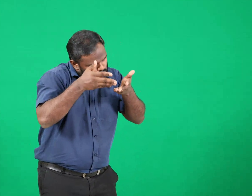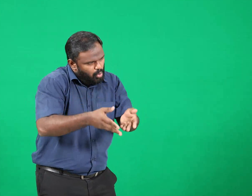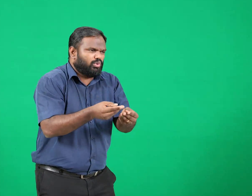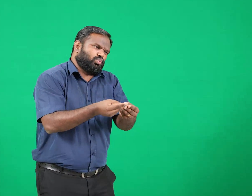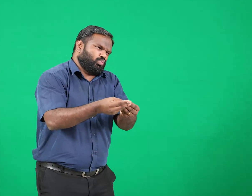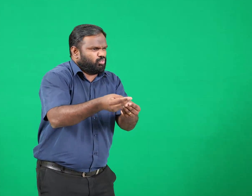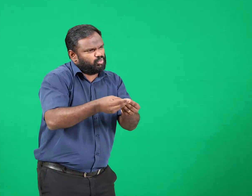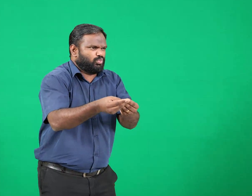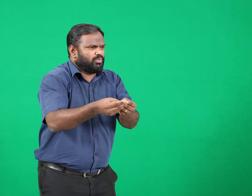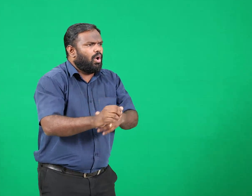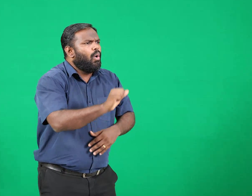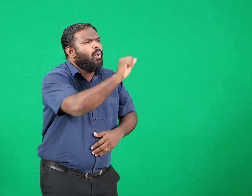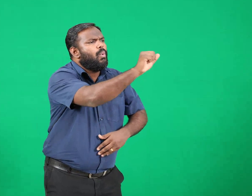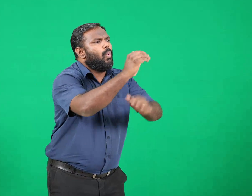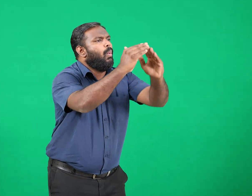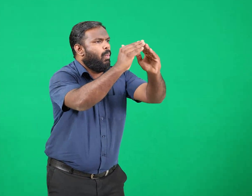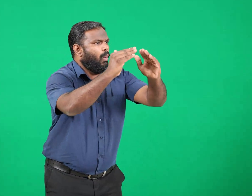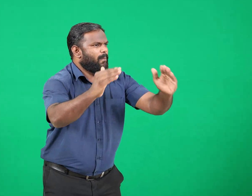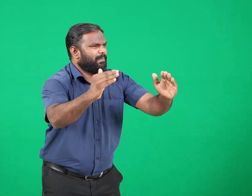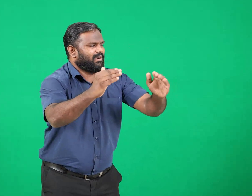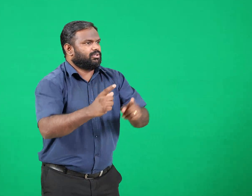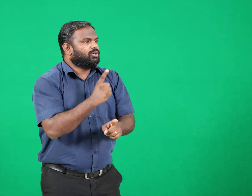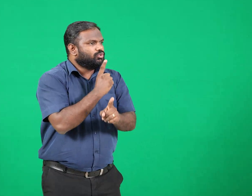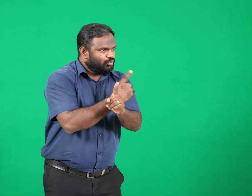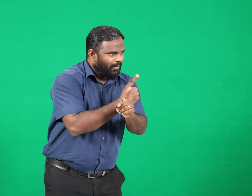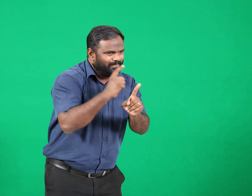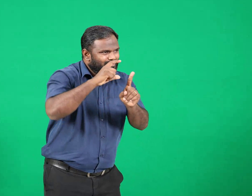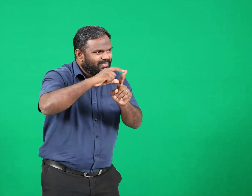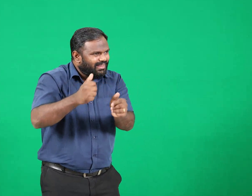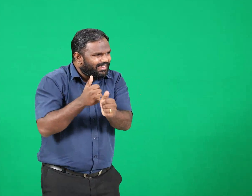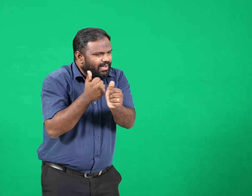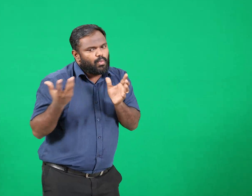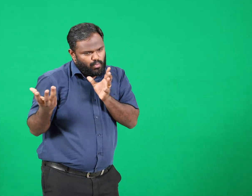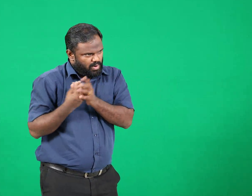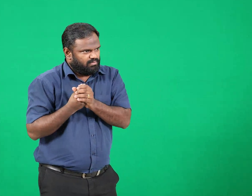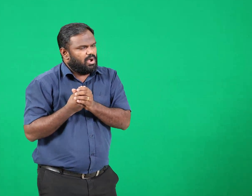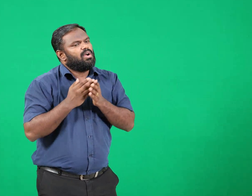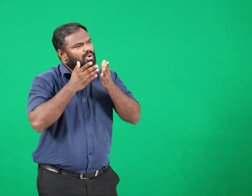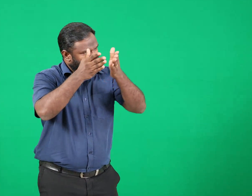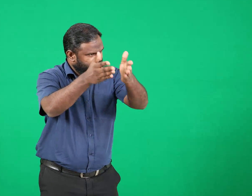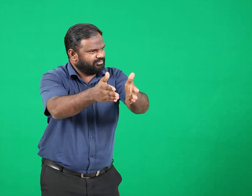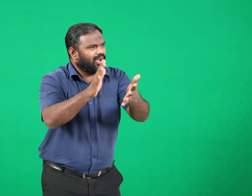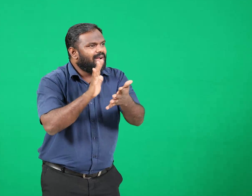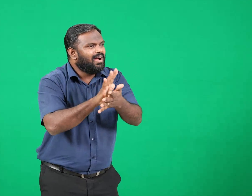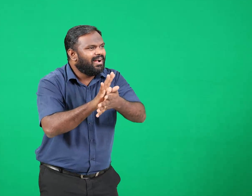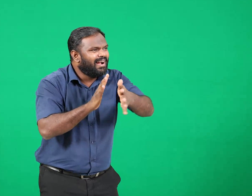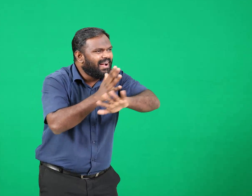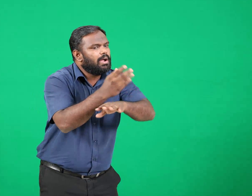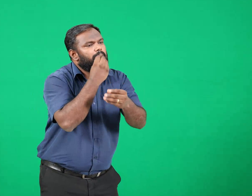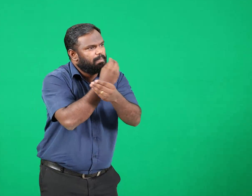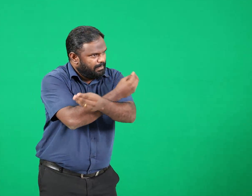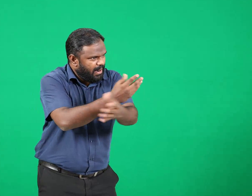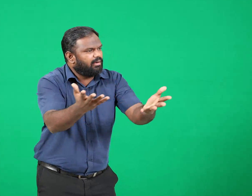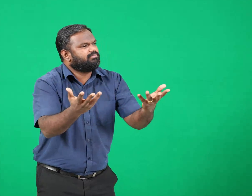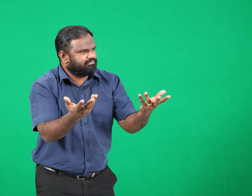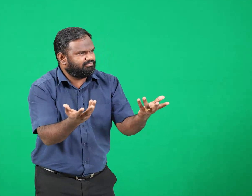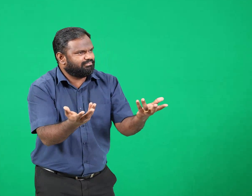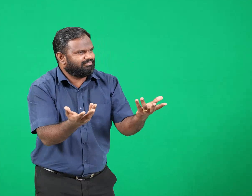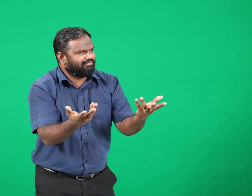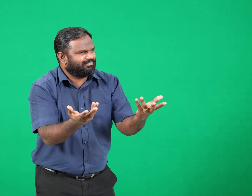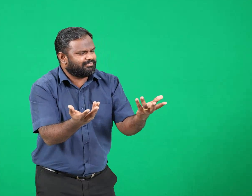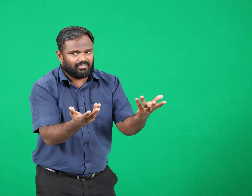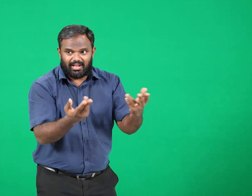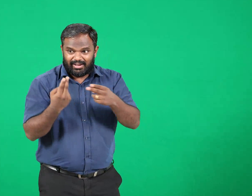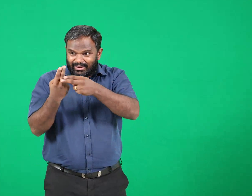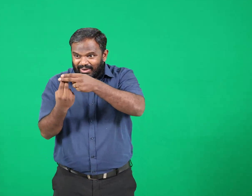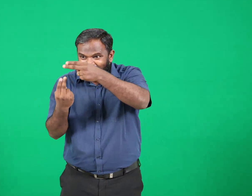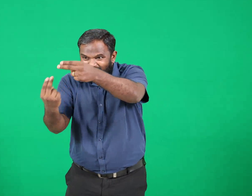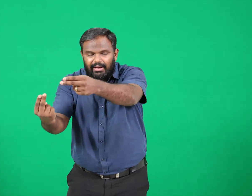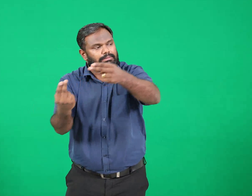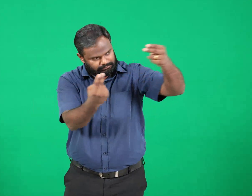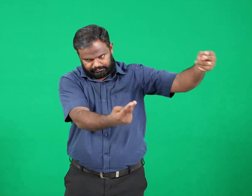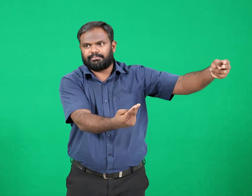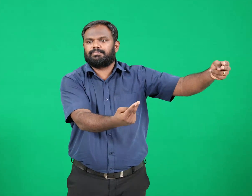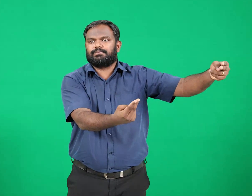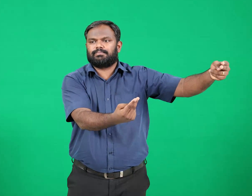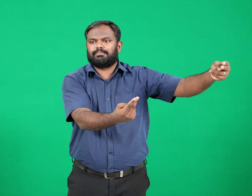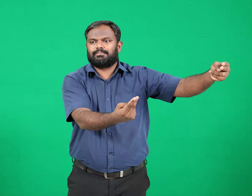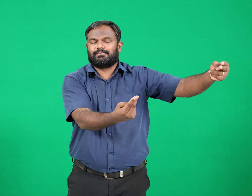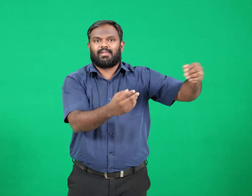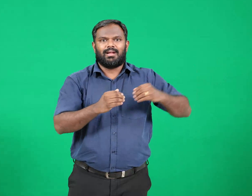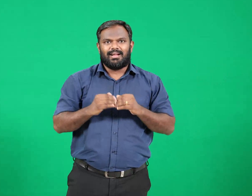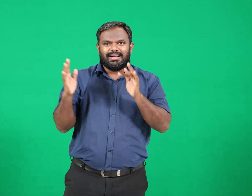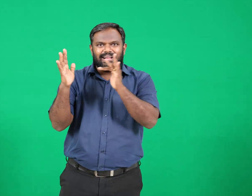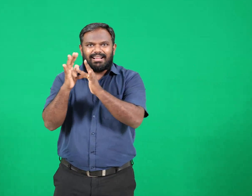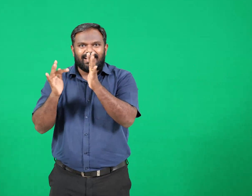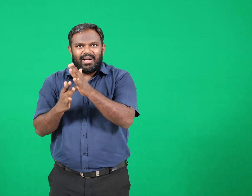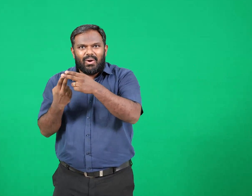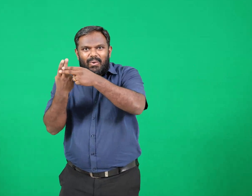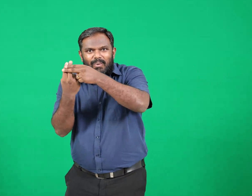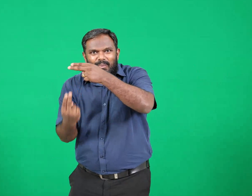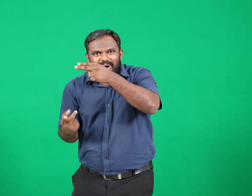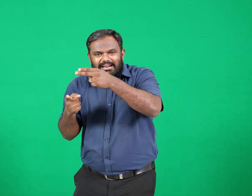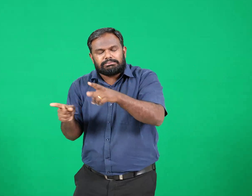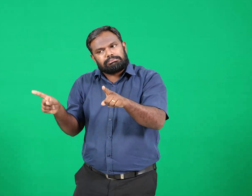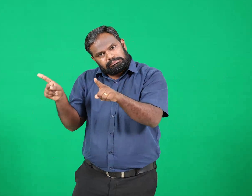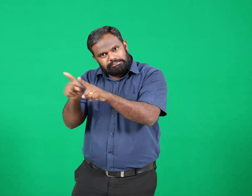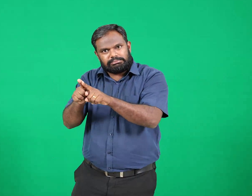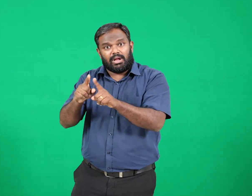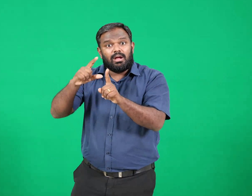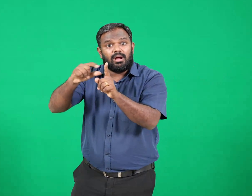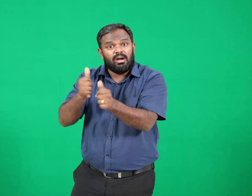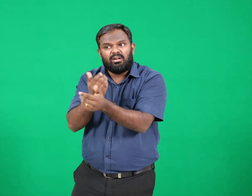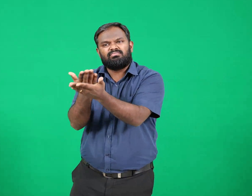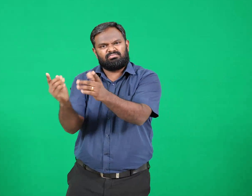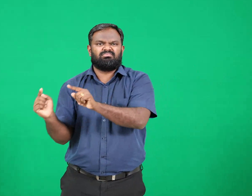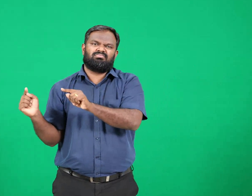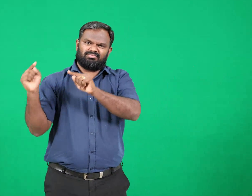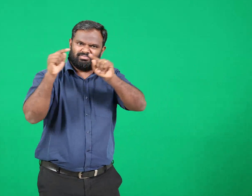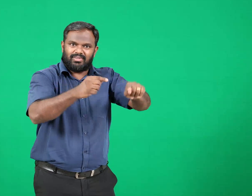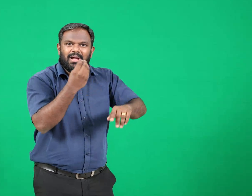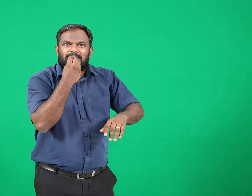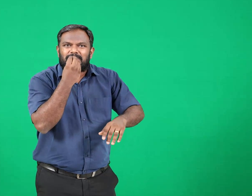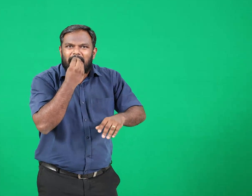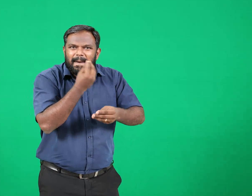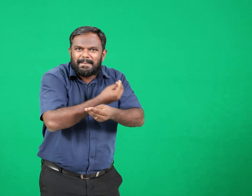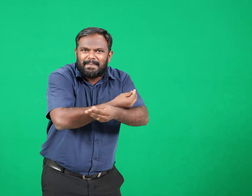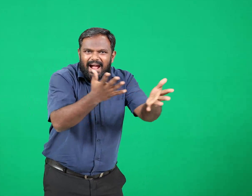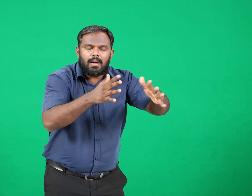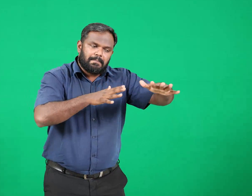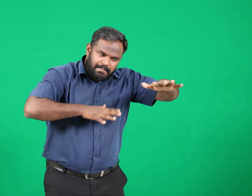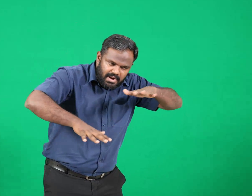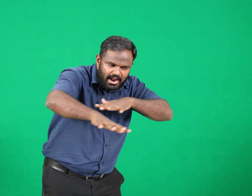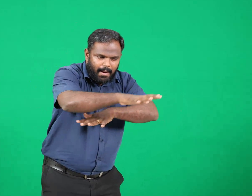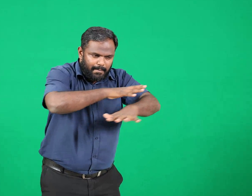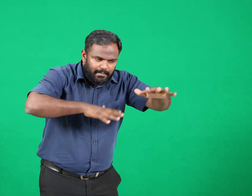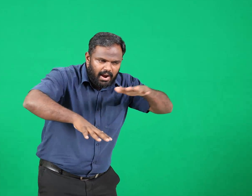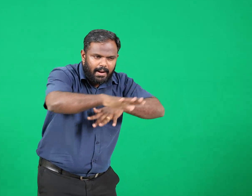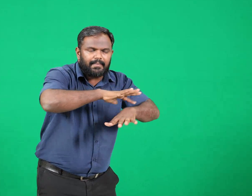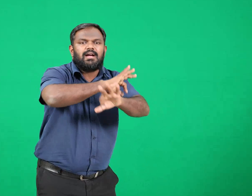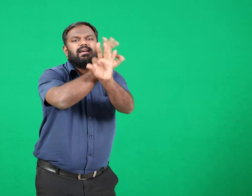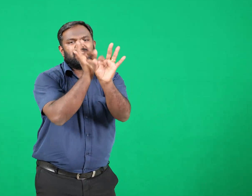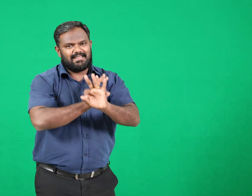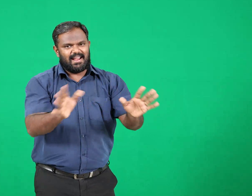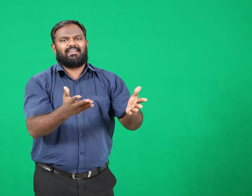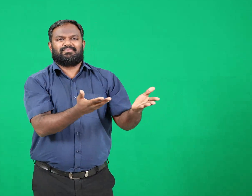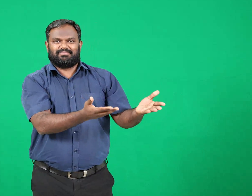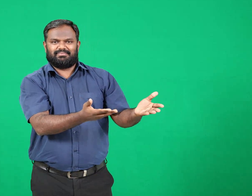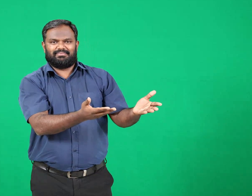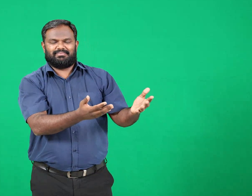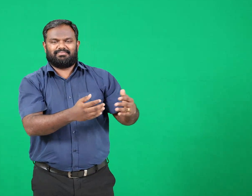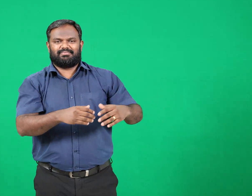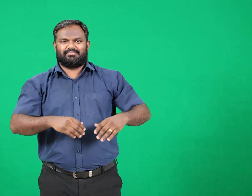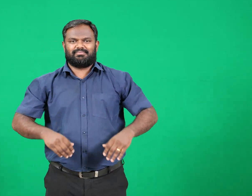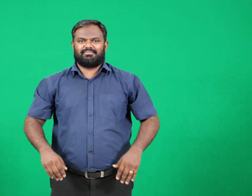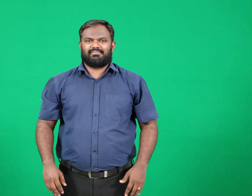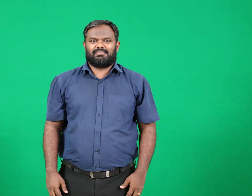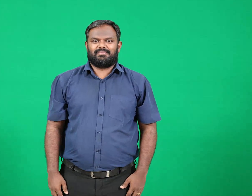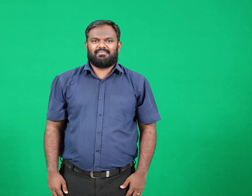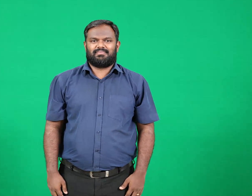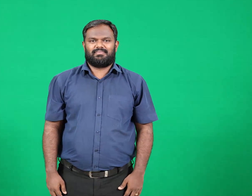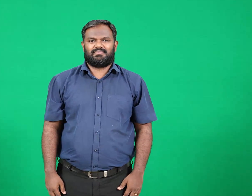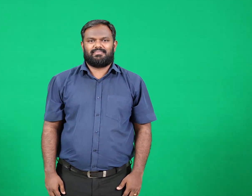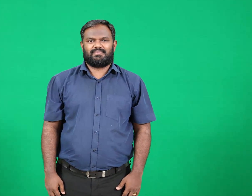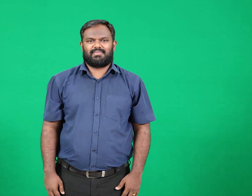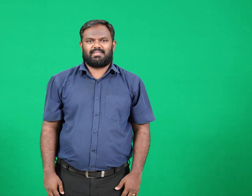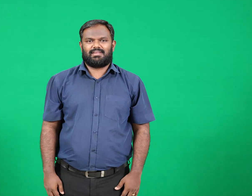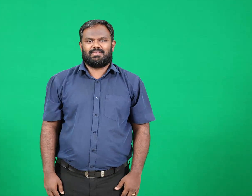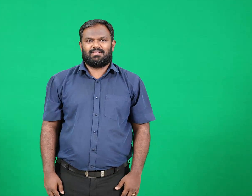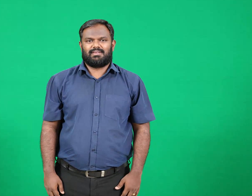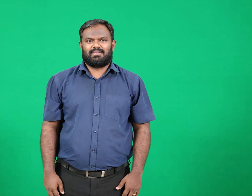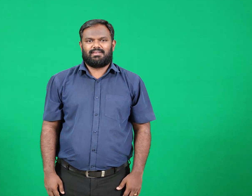I will keep the Passover with My disciples at your house.'" So the disciples did as Jesus had directed them and prepared the Passover.